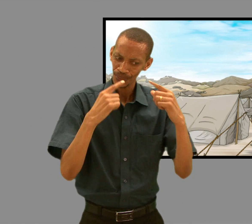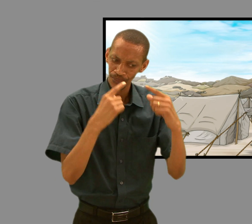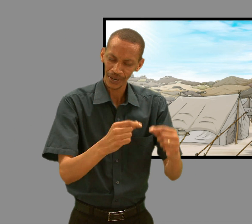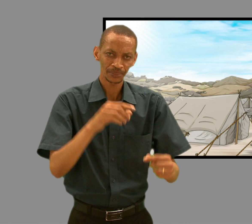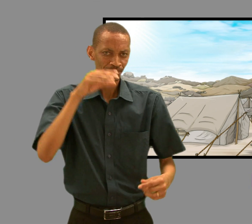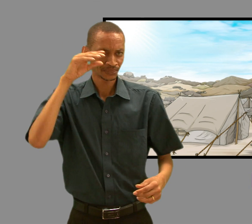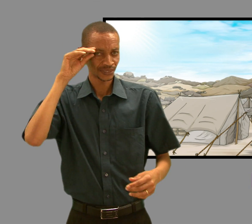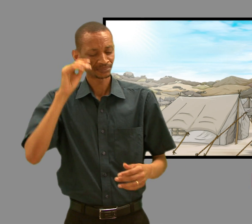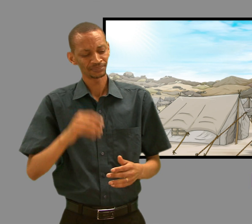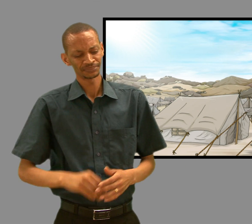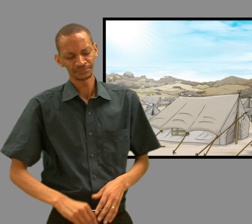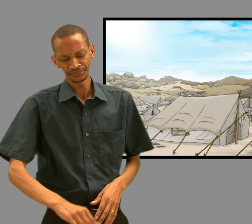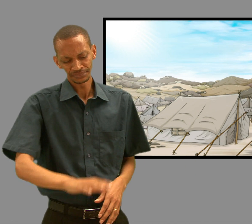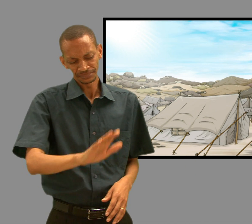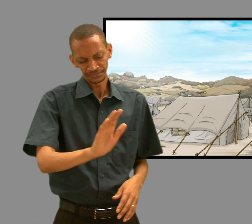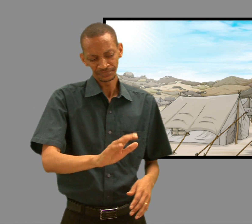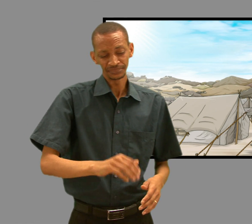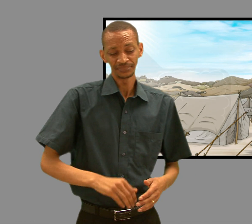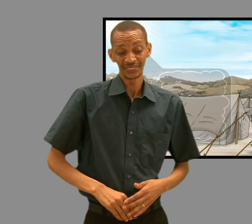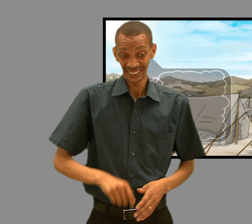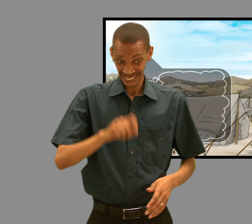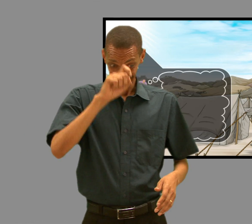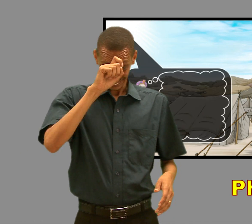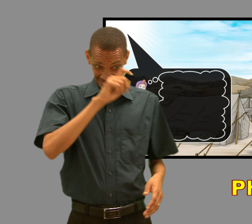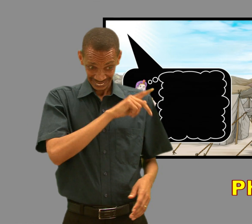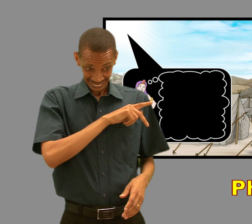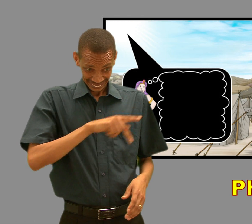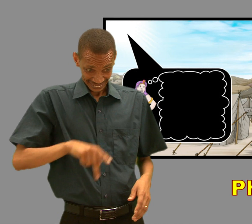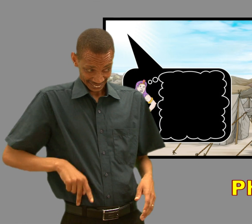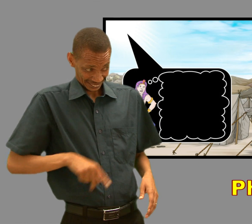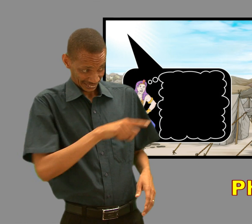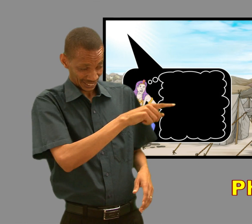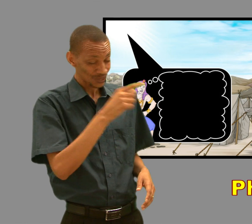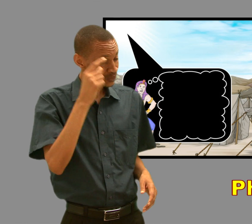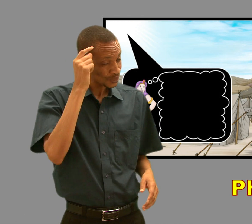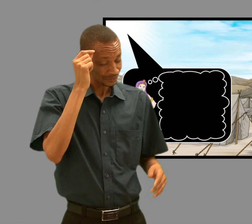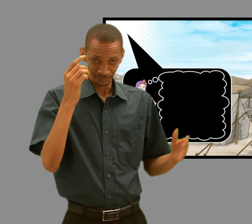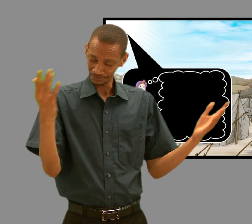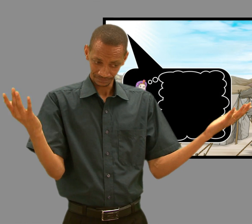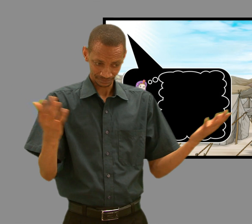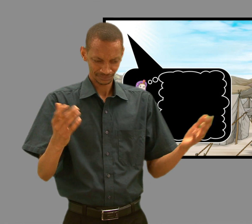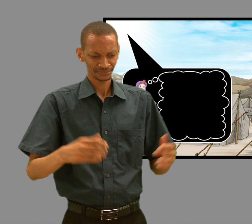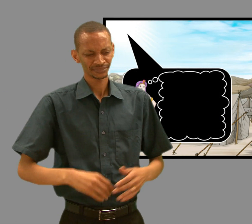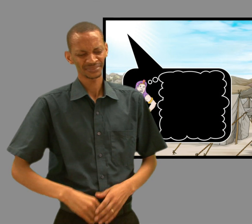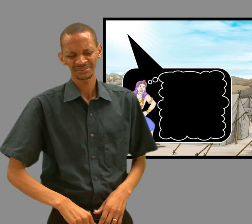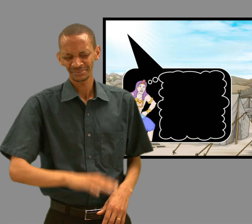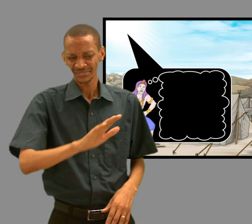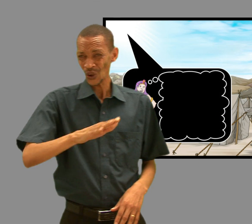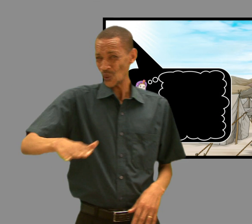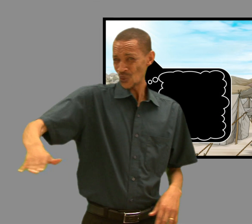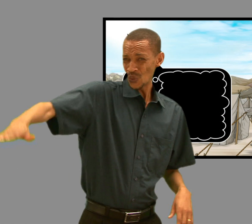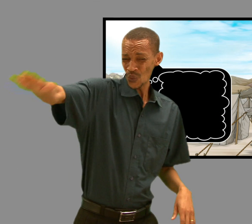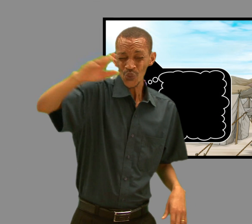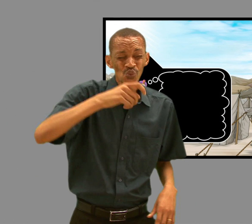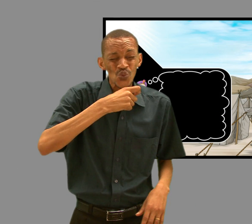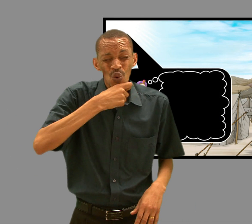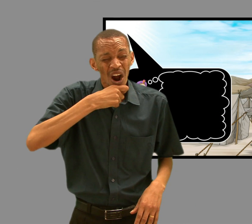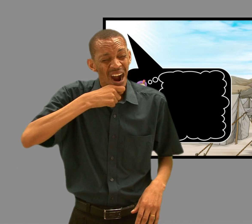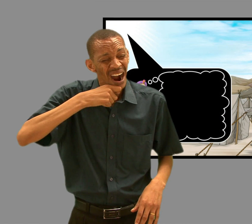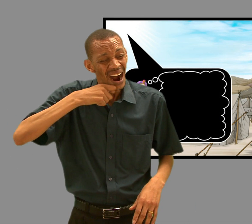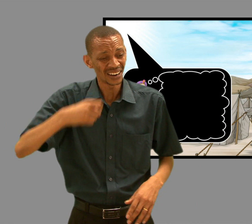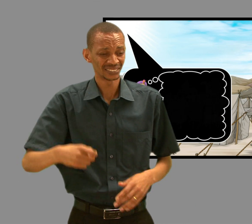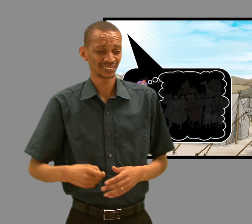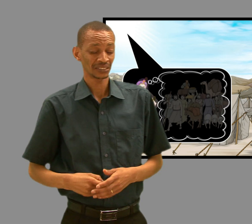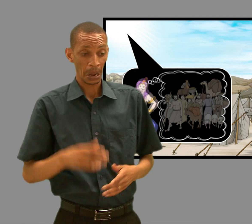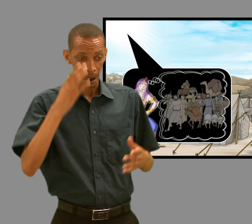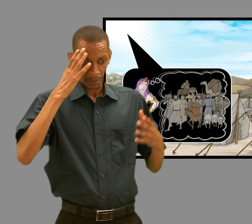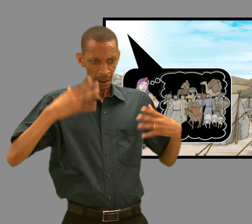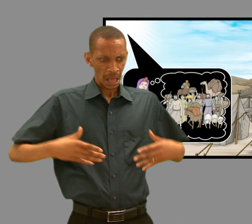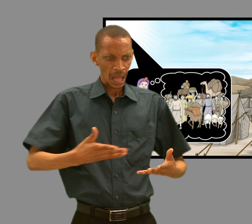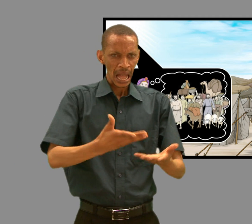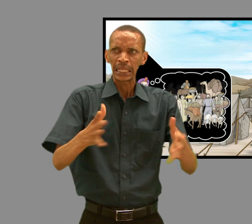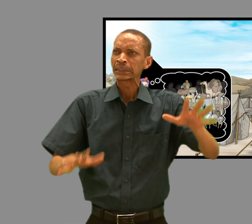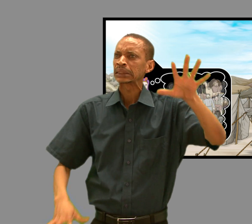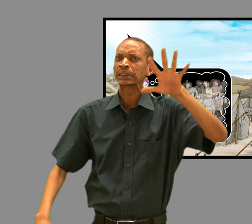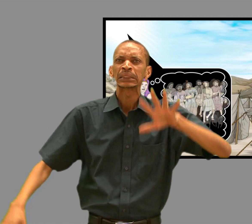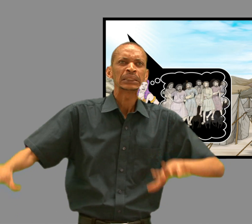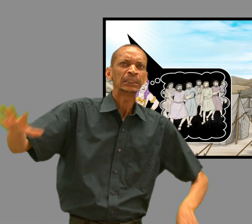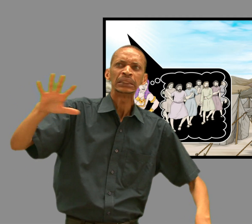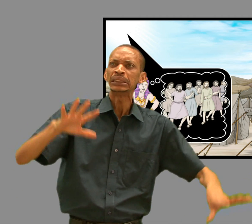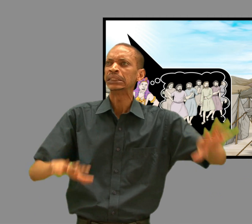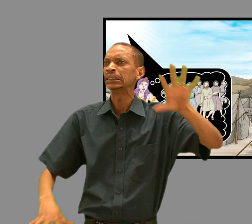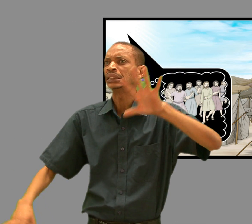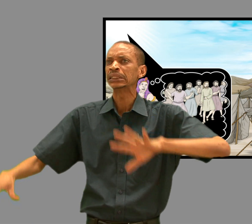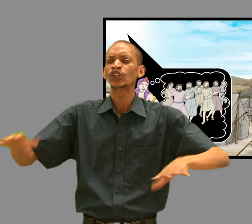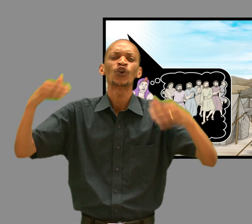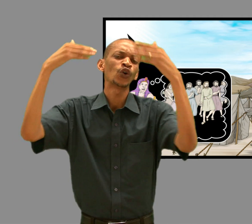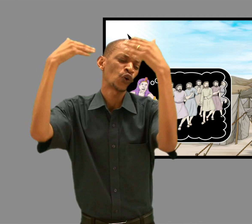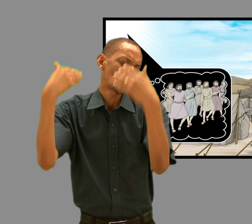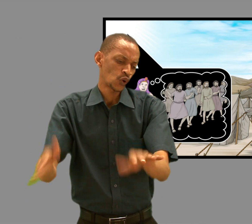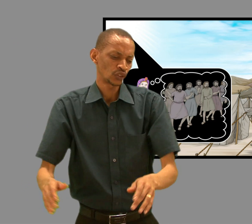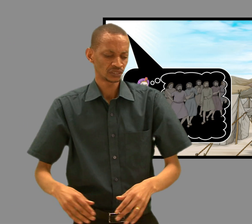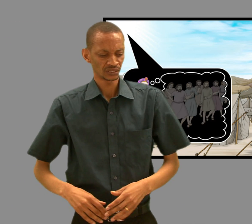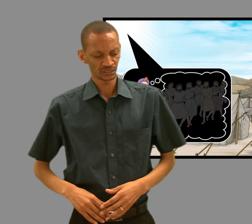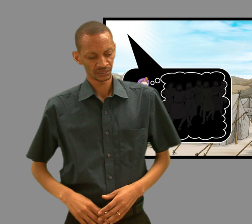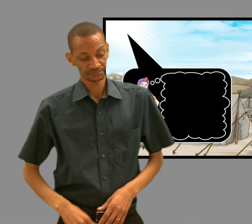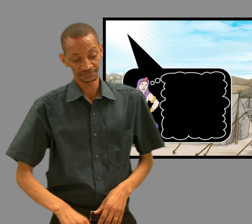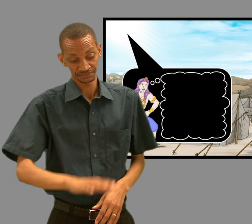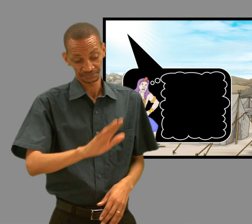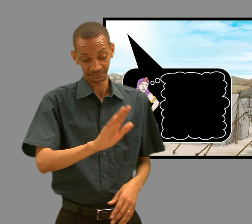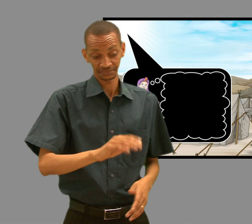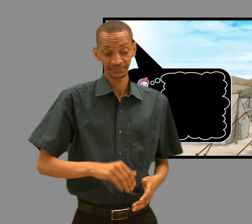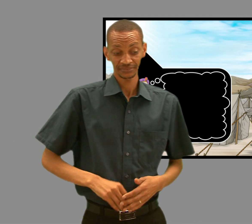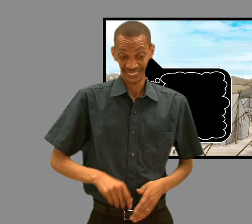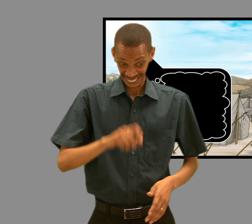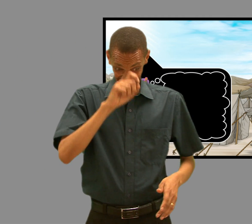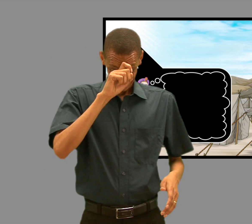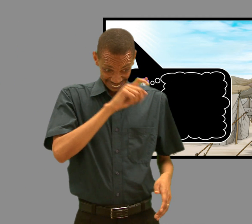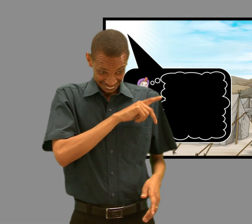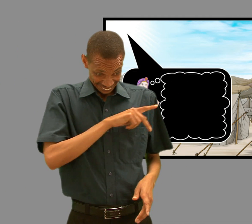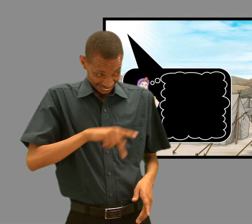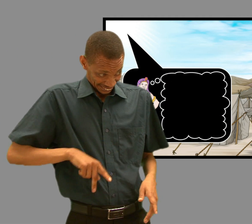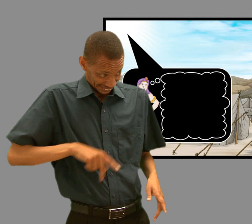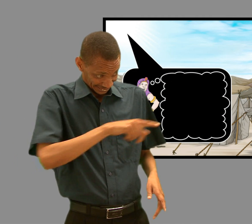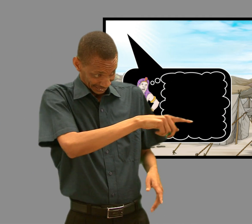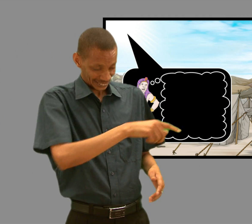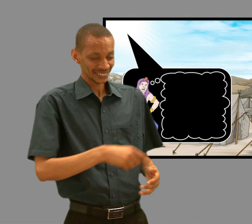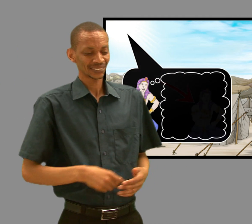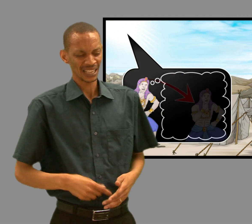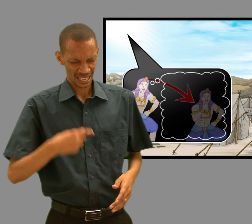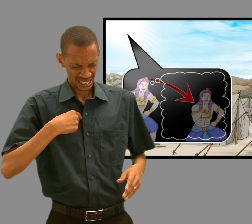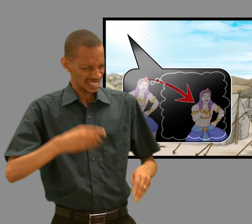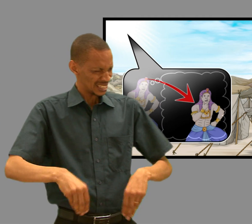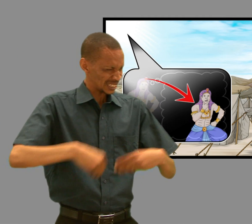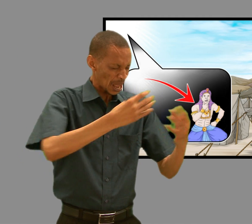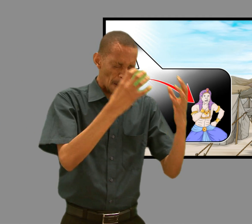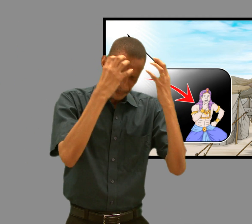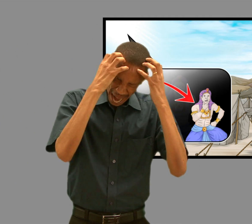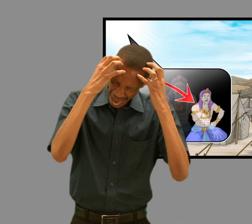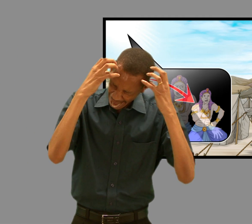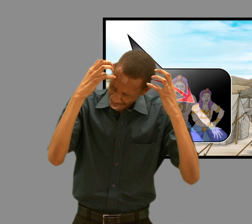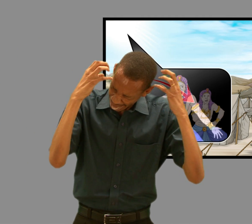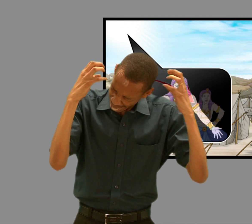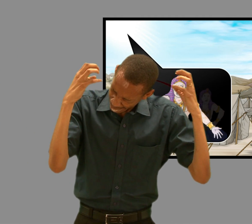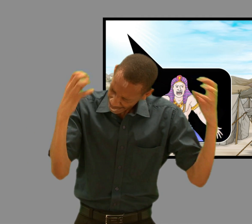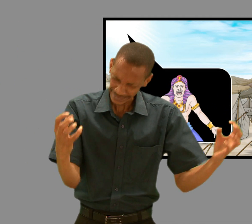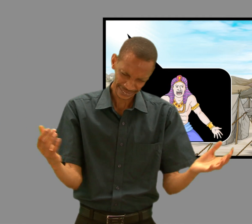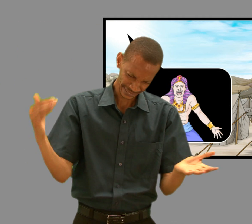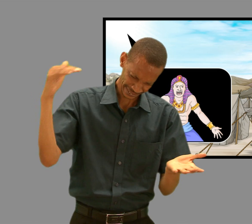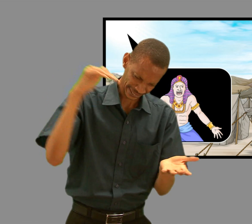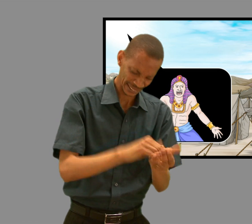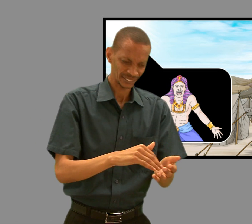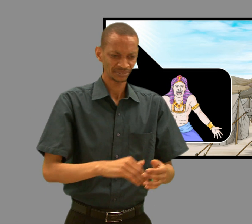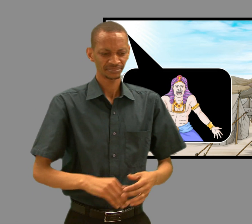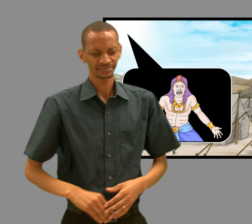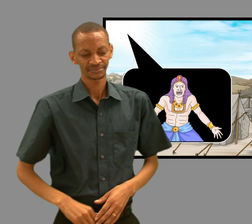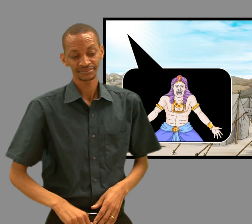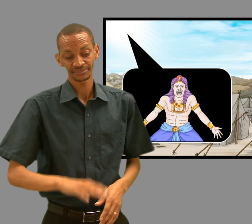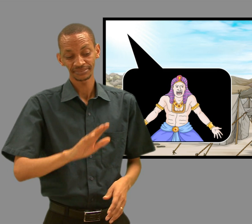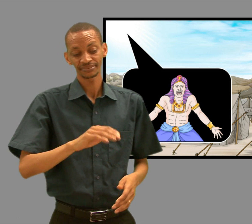For Pharaoh will say of the Israelites, ‘They are wandering the land in confusion; the wilderness has boxed them in.’